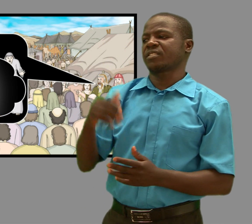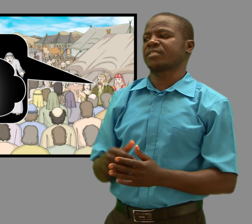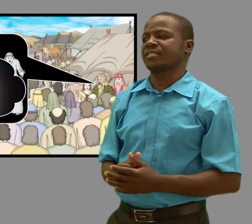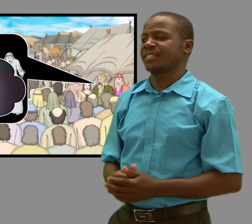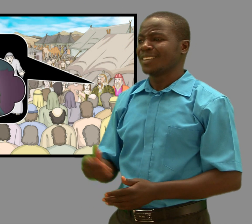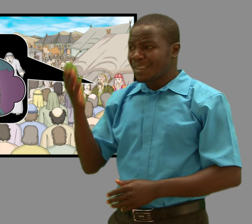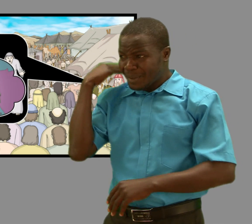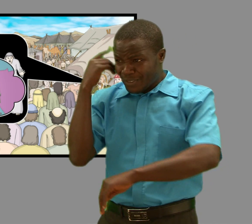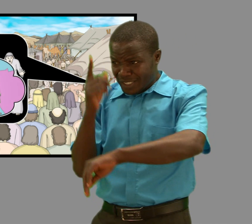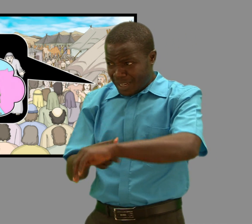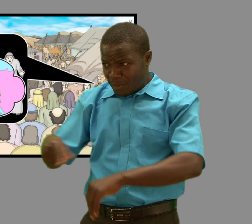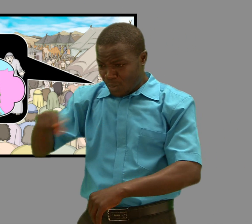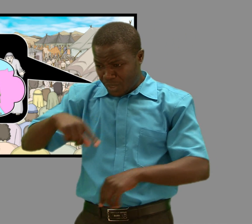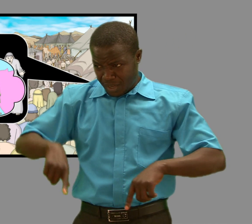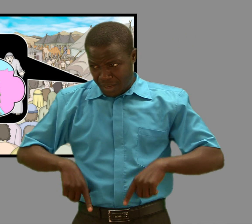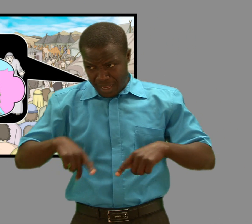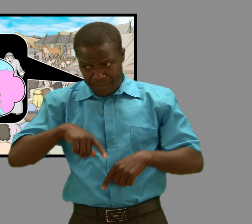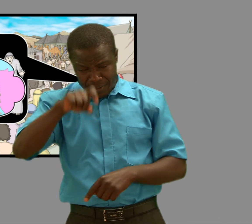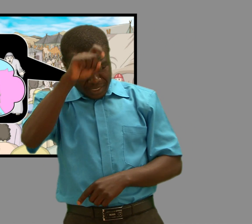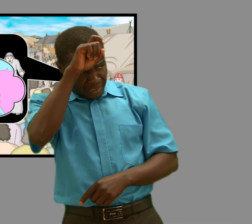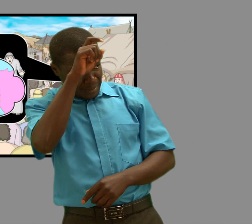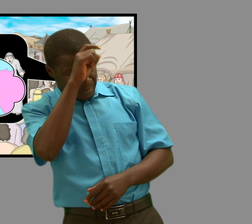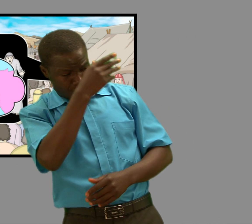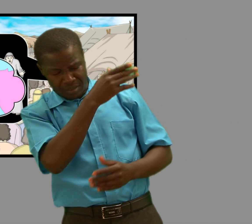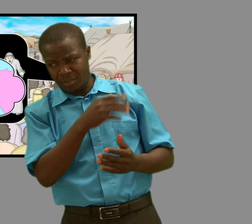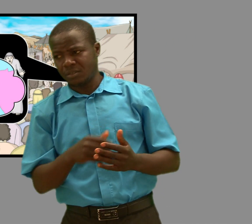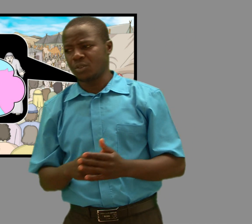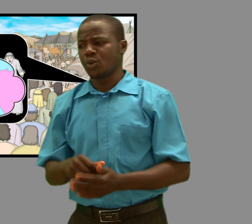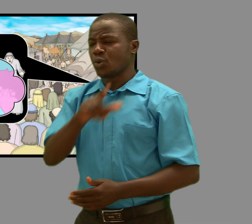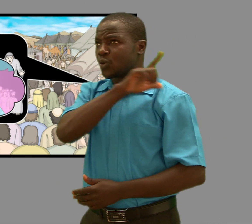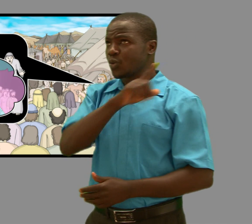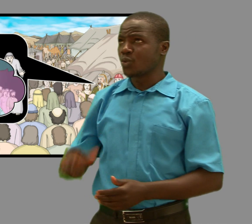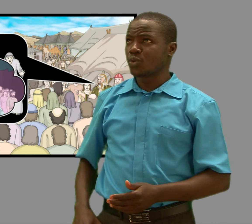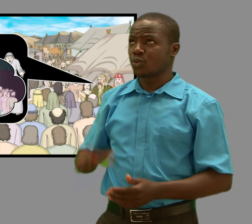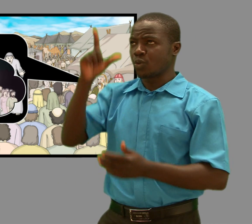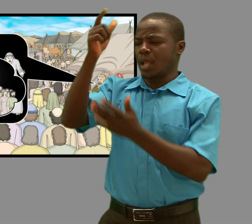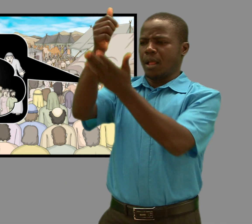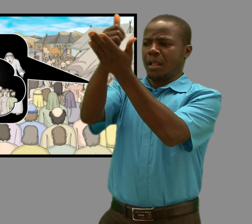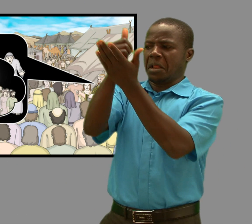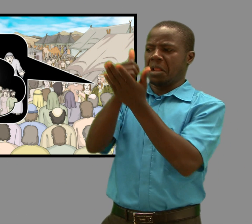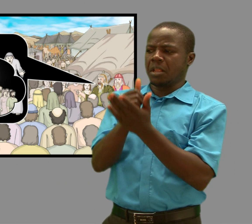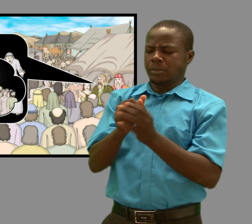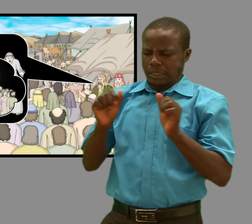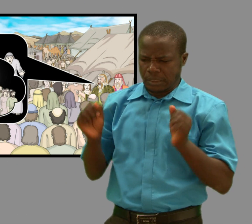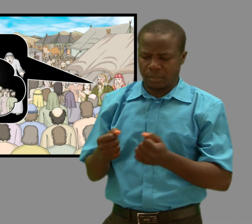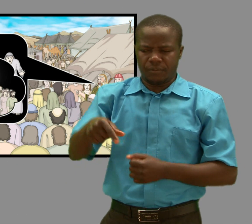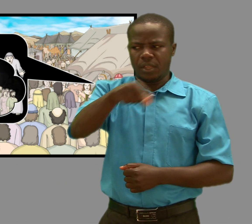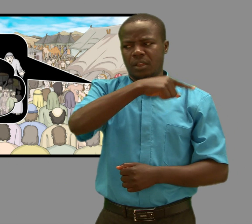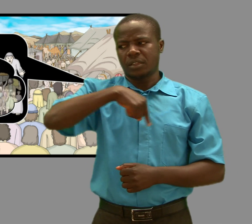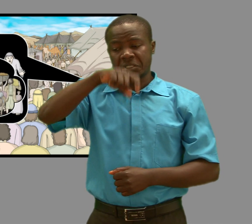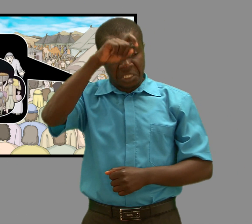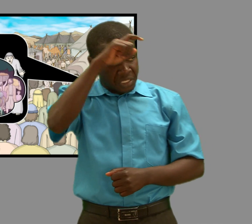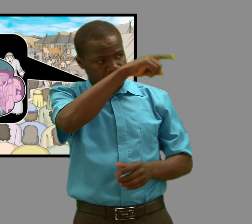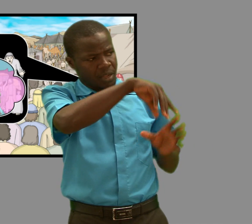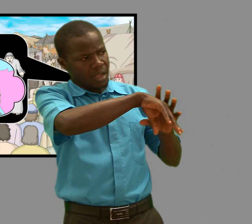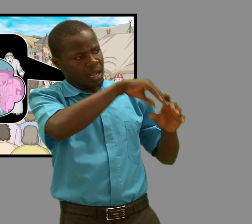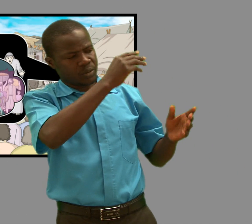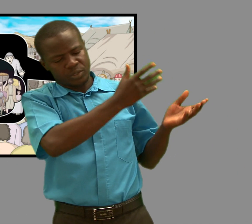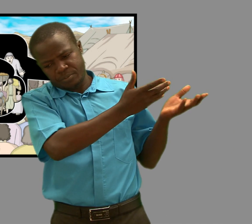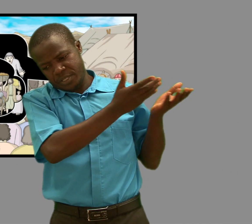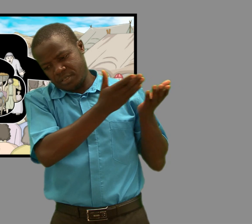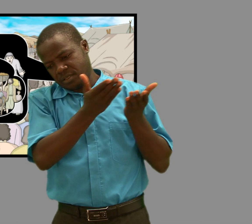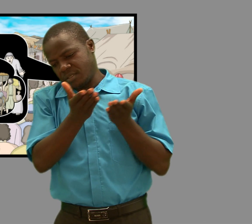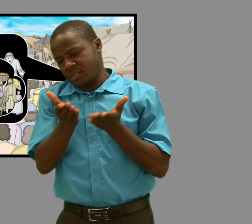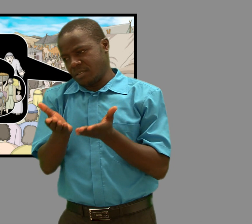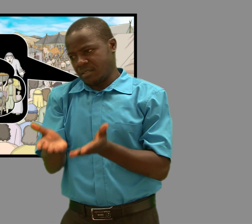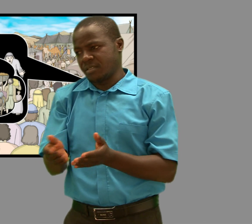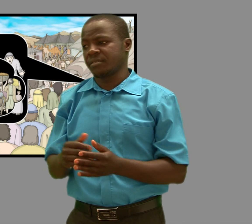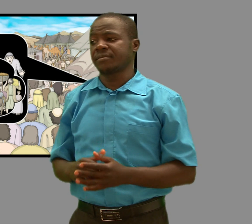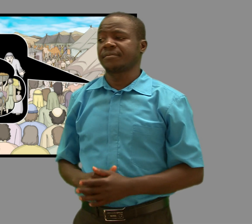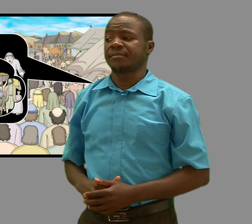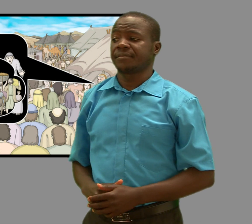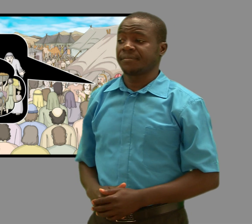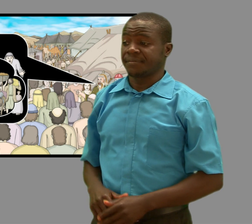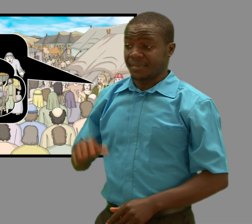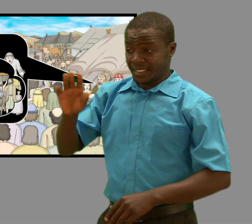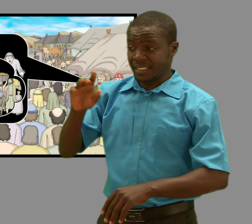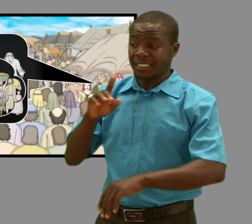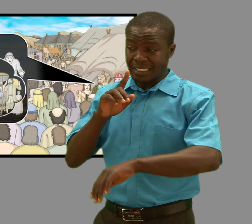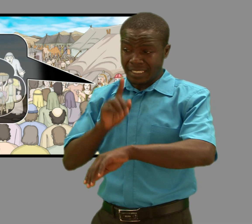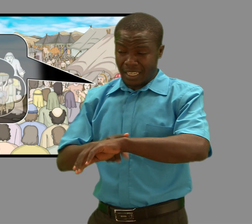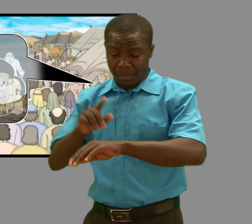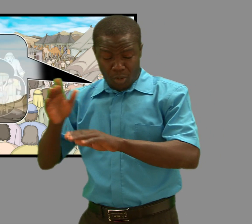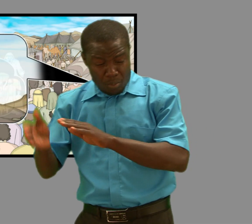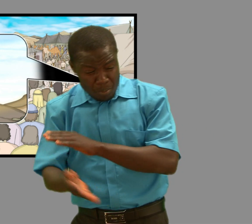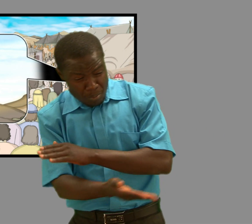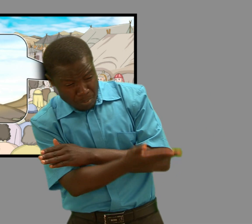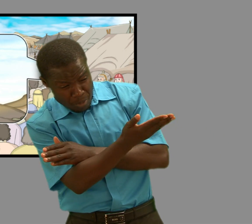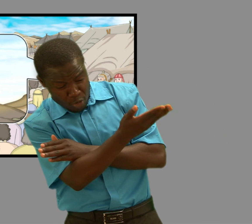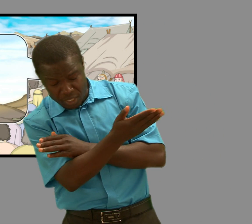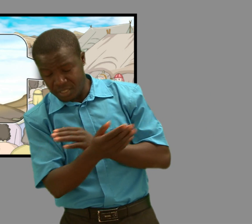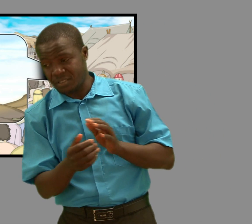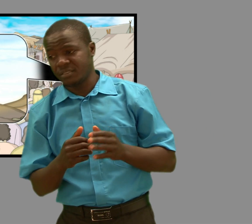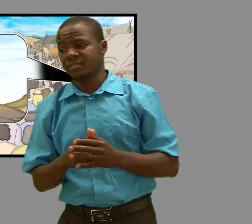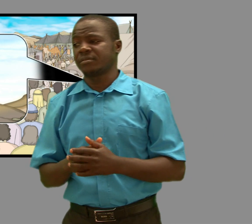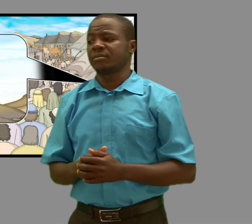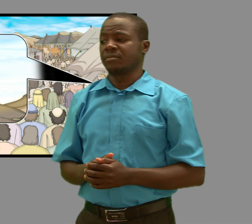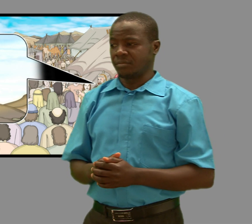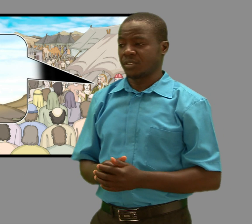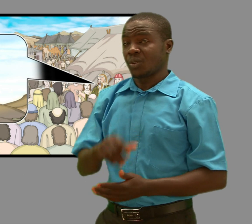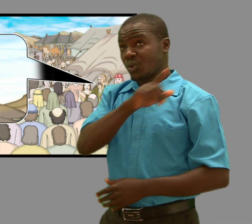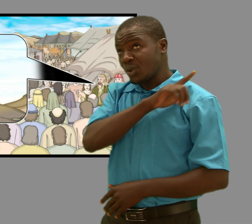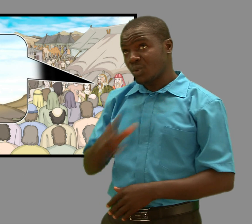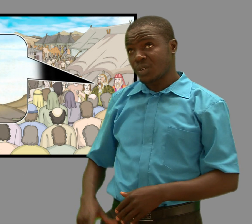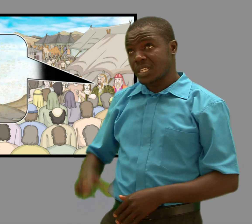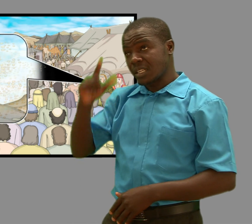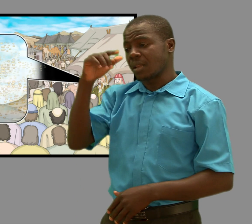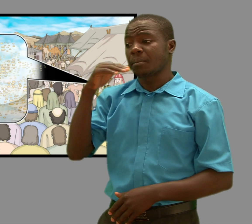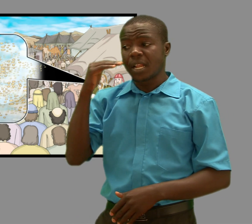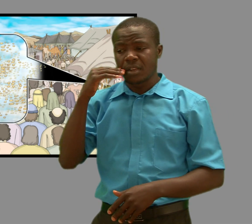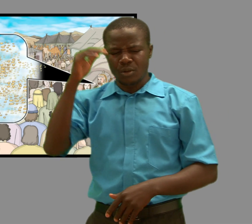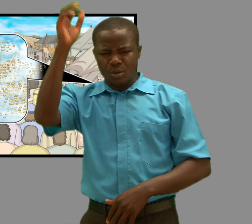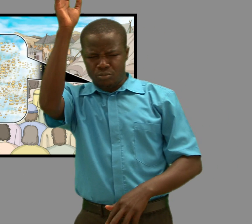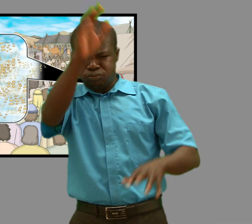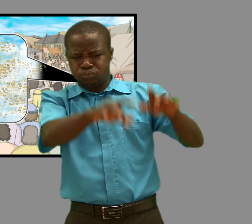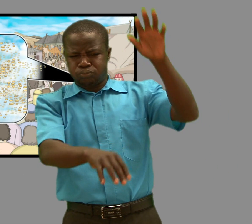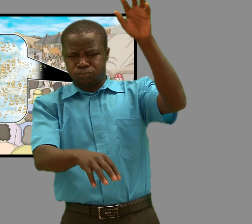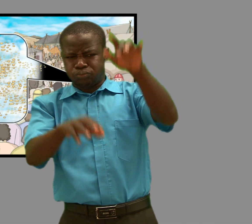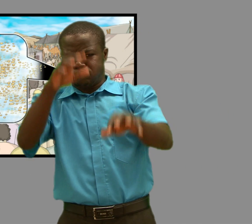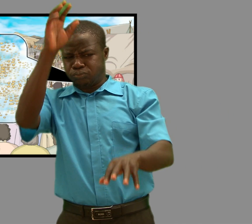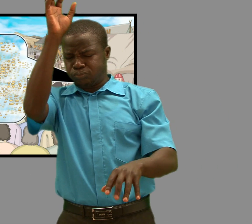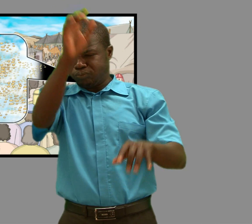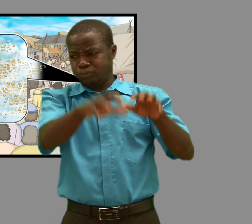For who are we that you should grumble against us?”